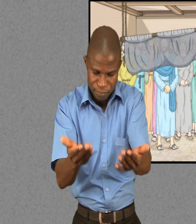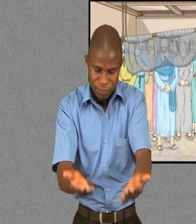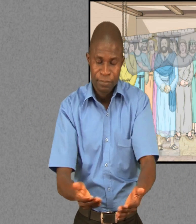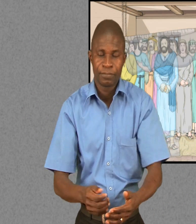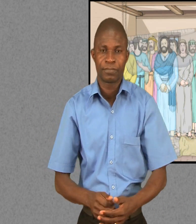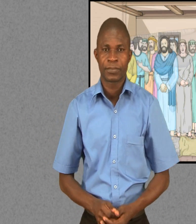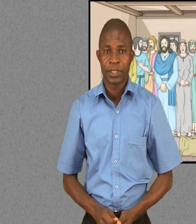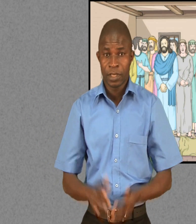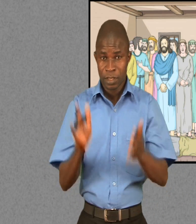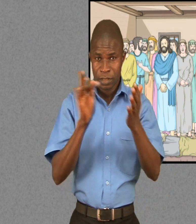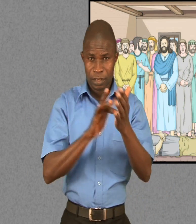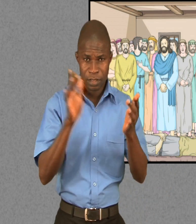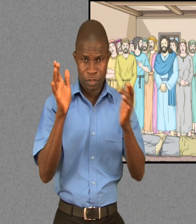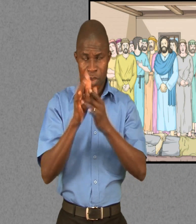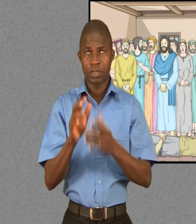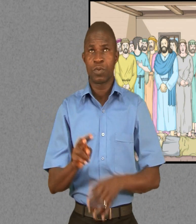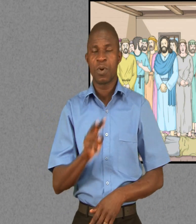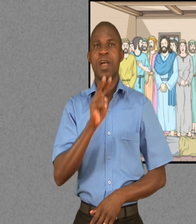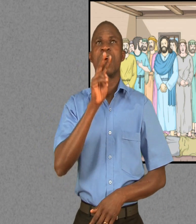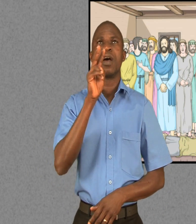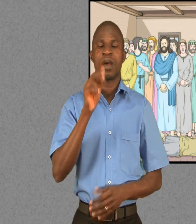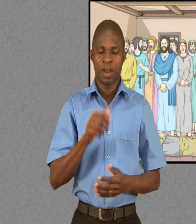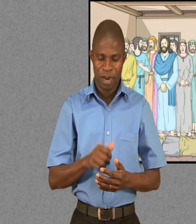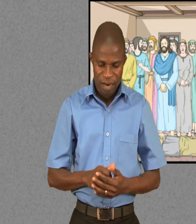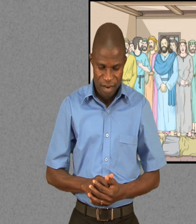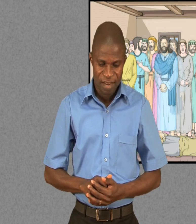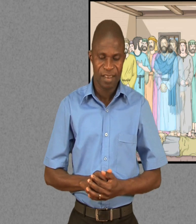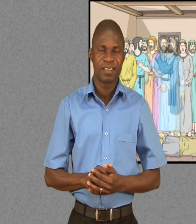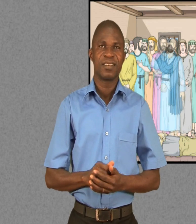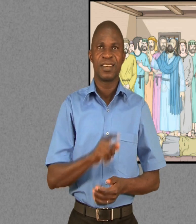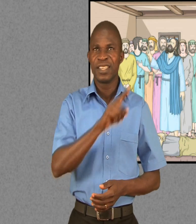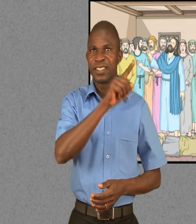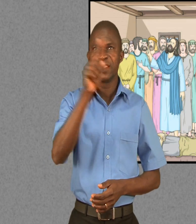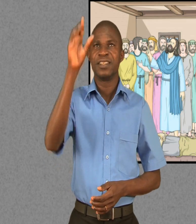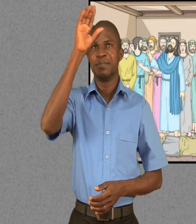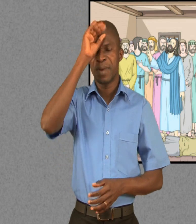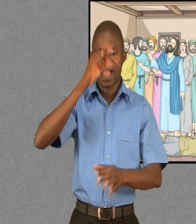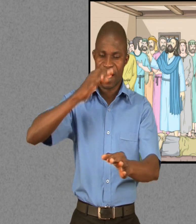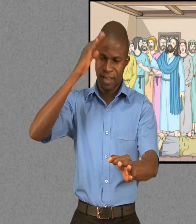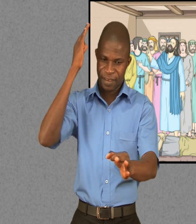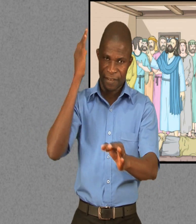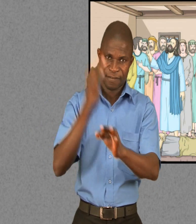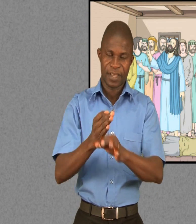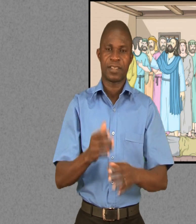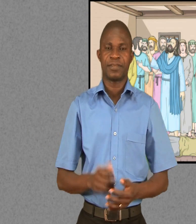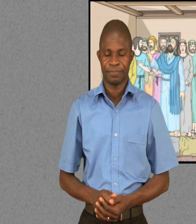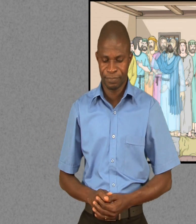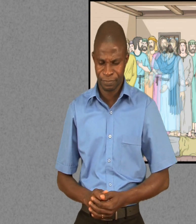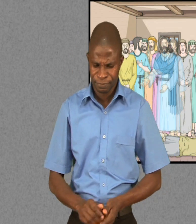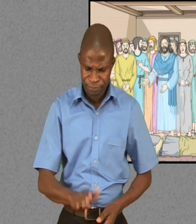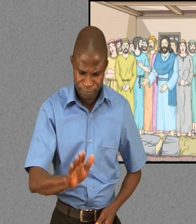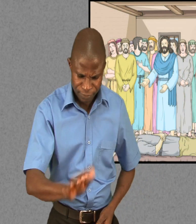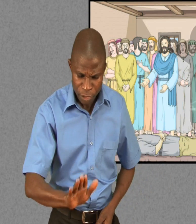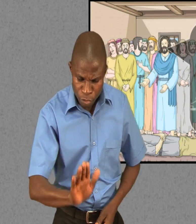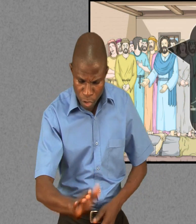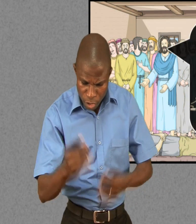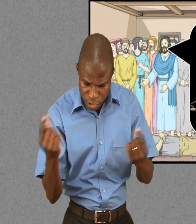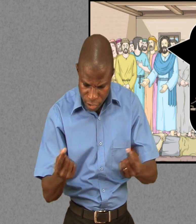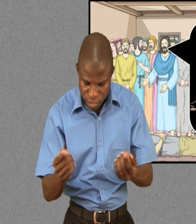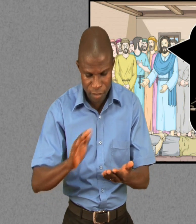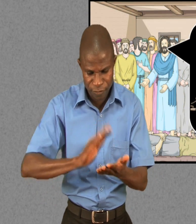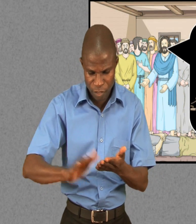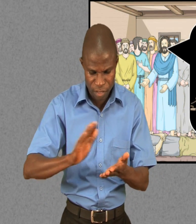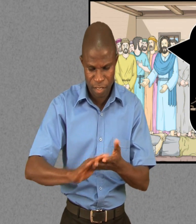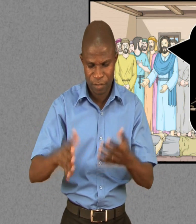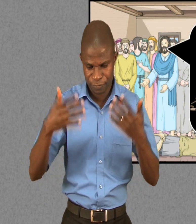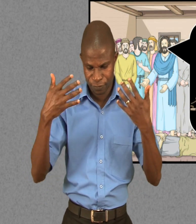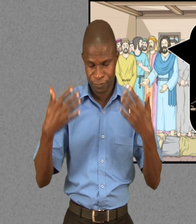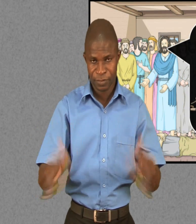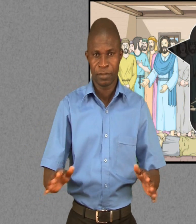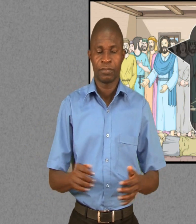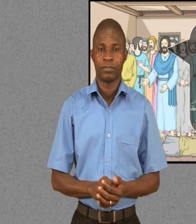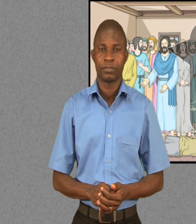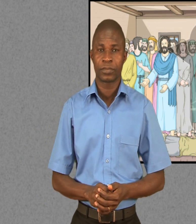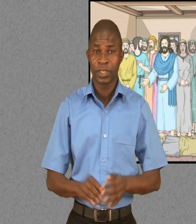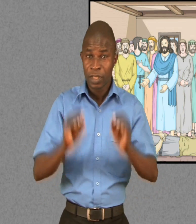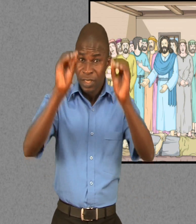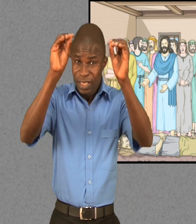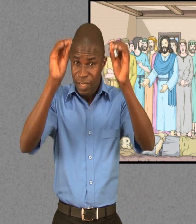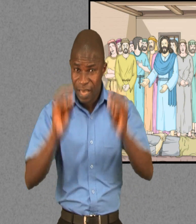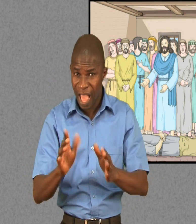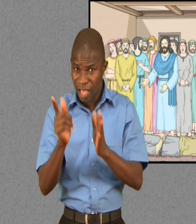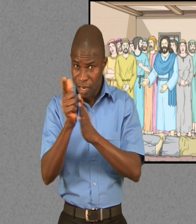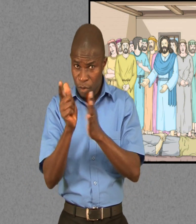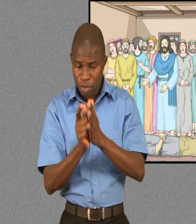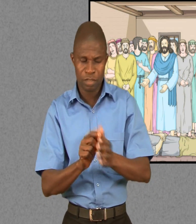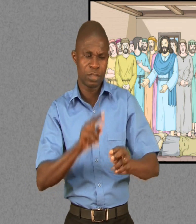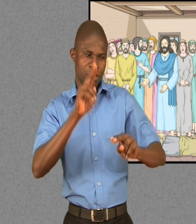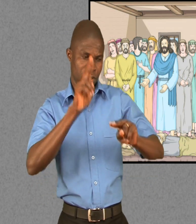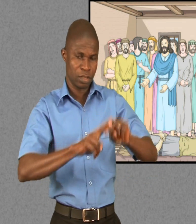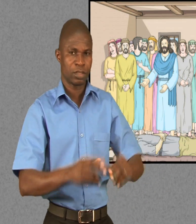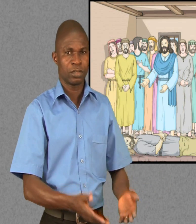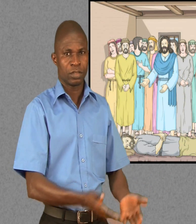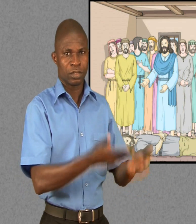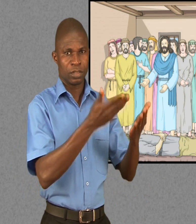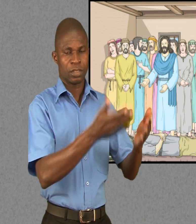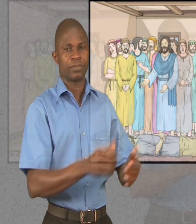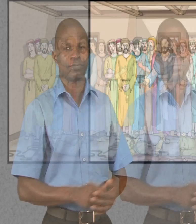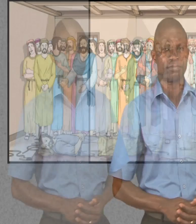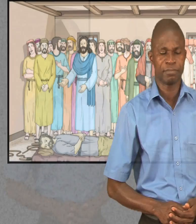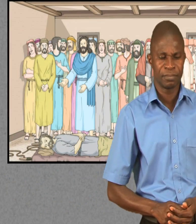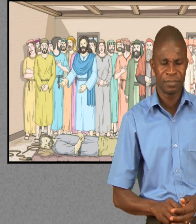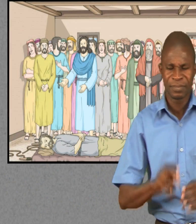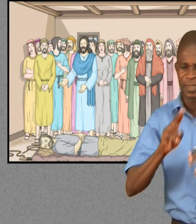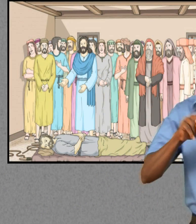When Jesus saw their faith, He said to the paralytic, “Son, your sins are forgiven.”